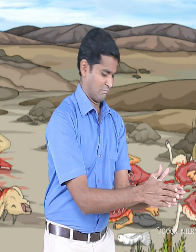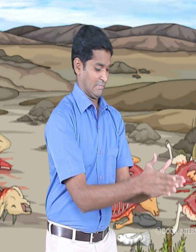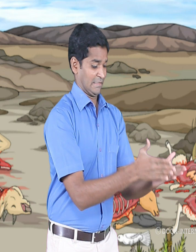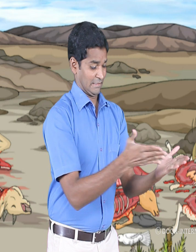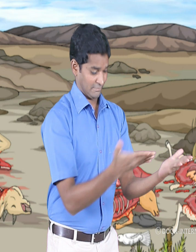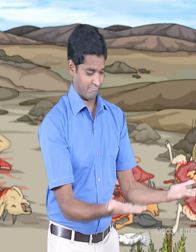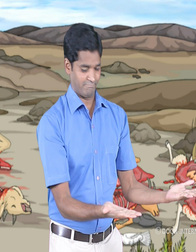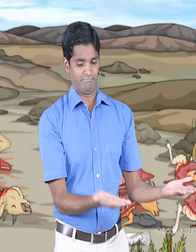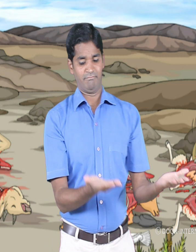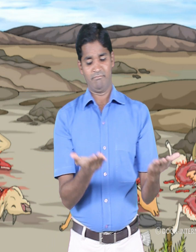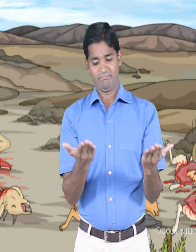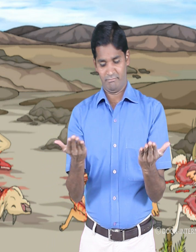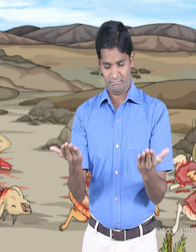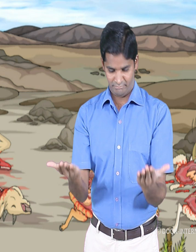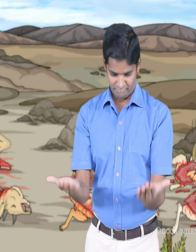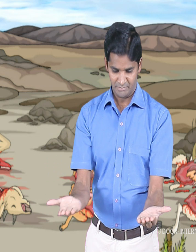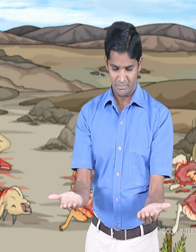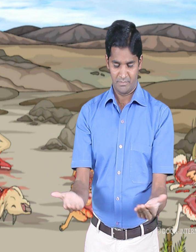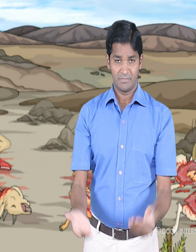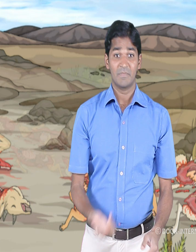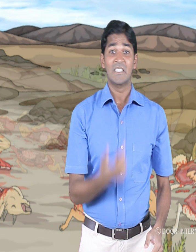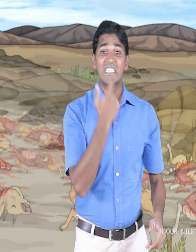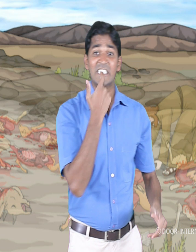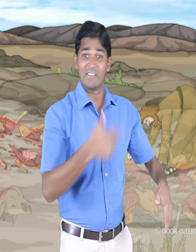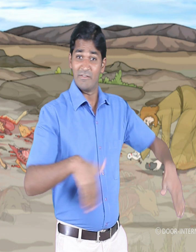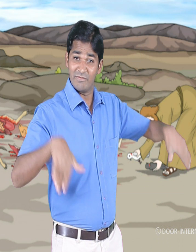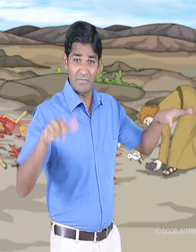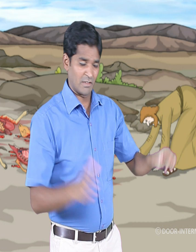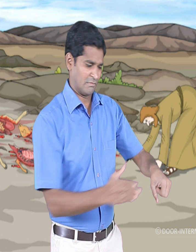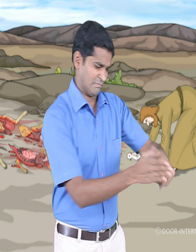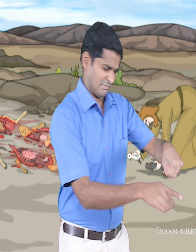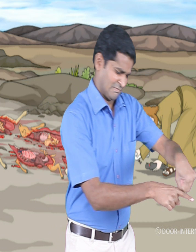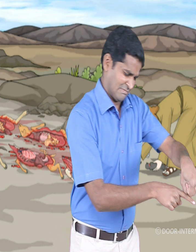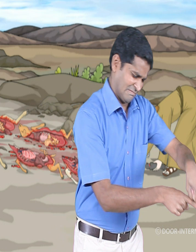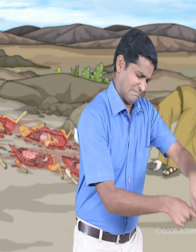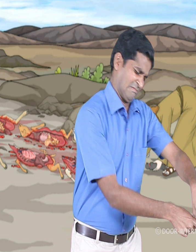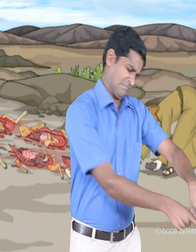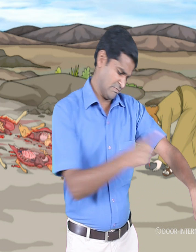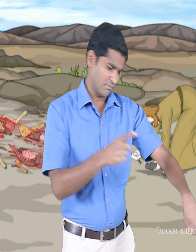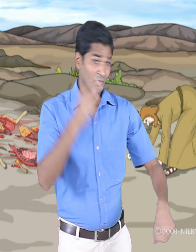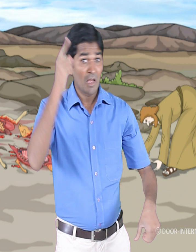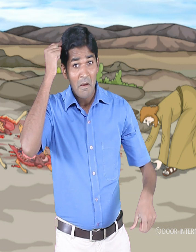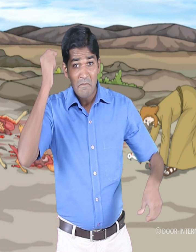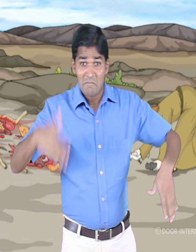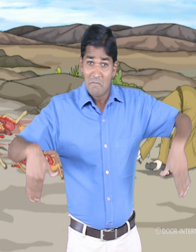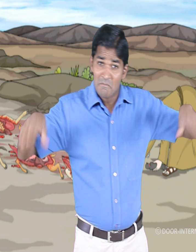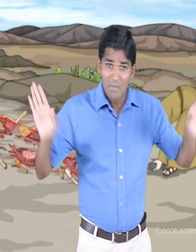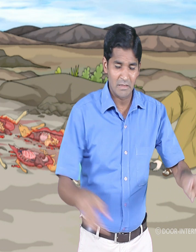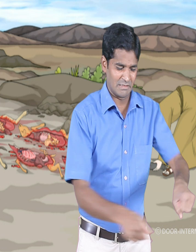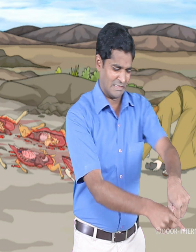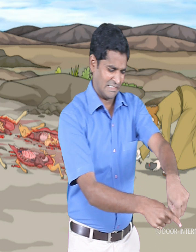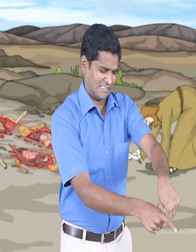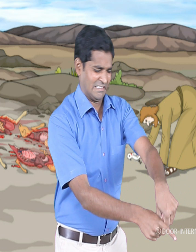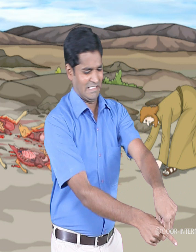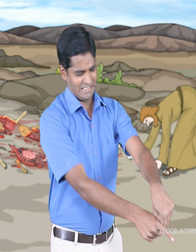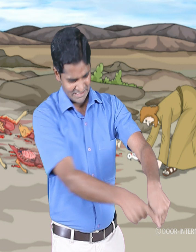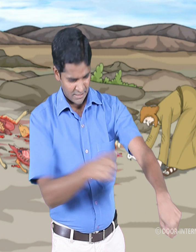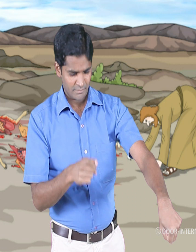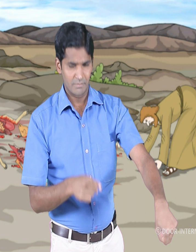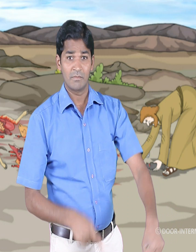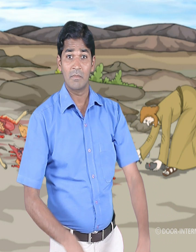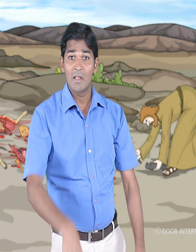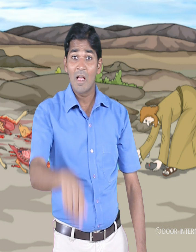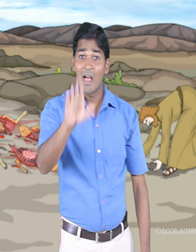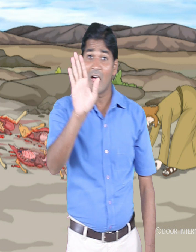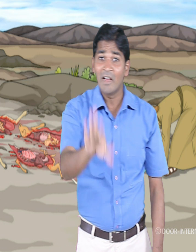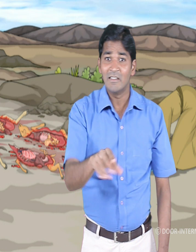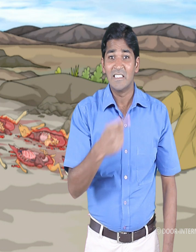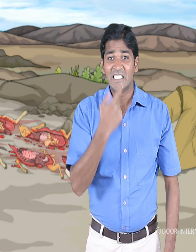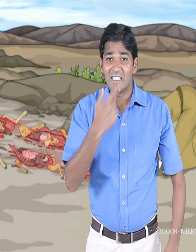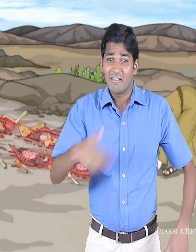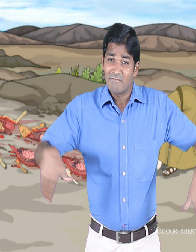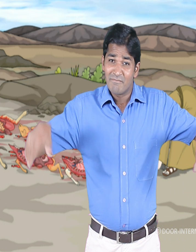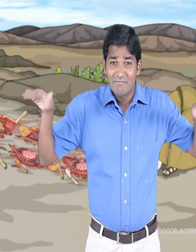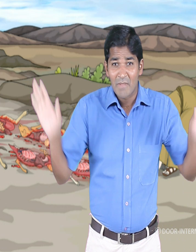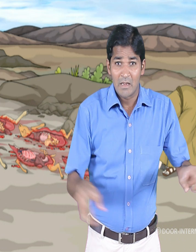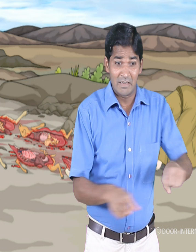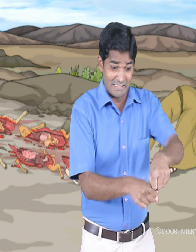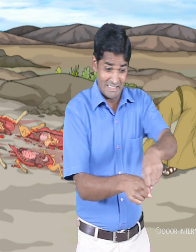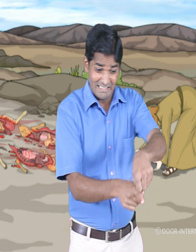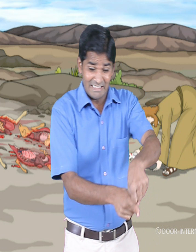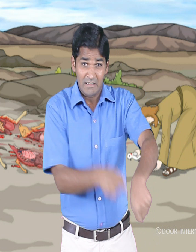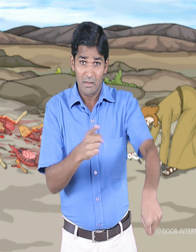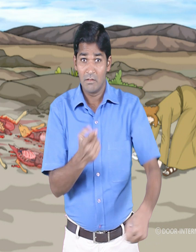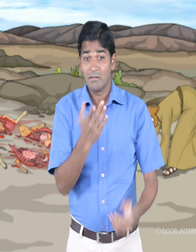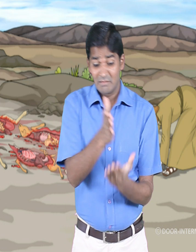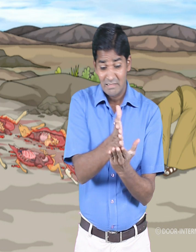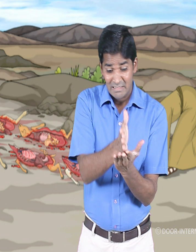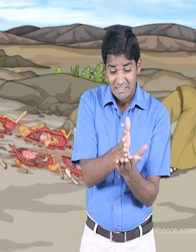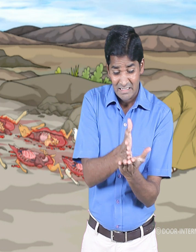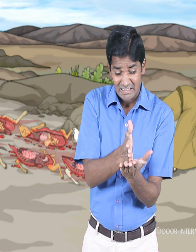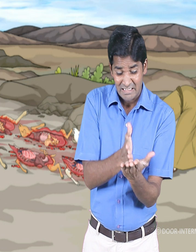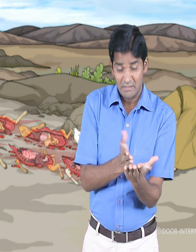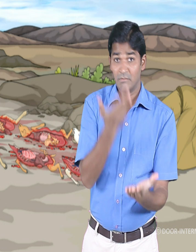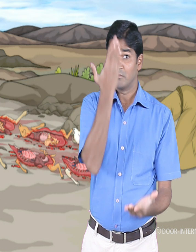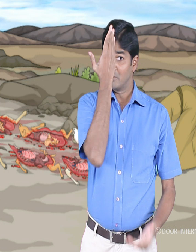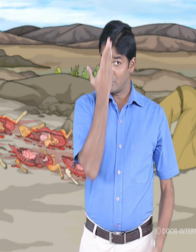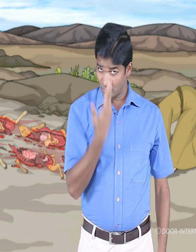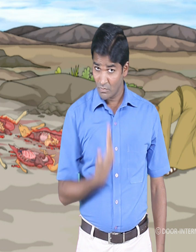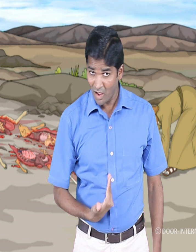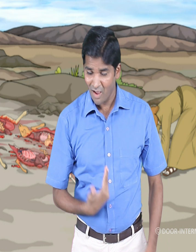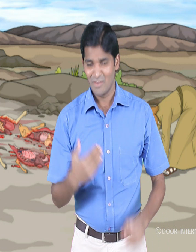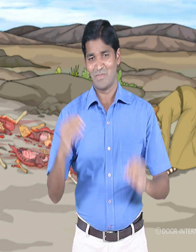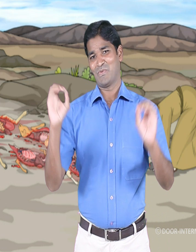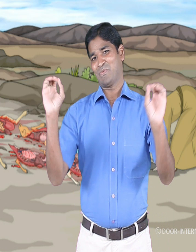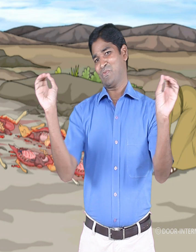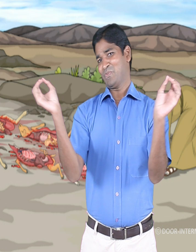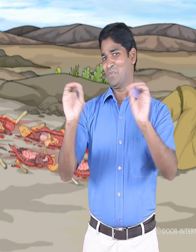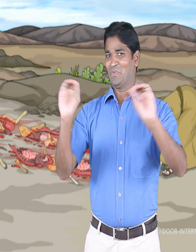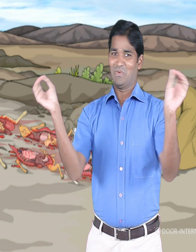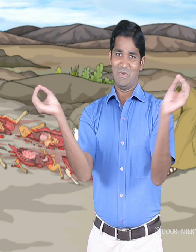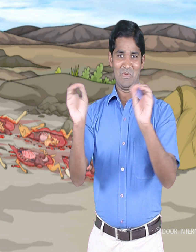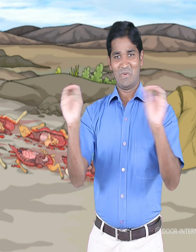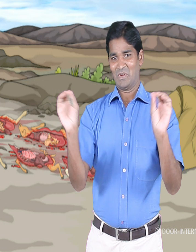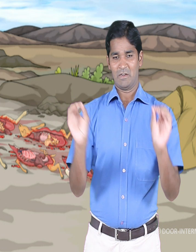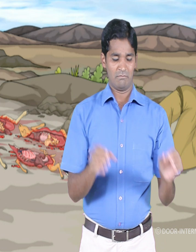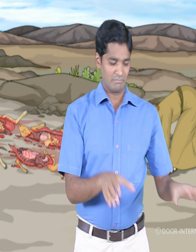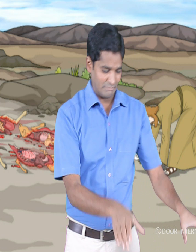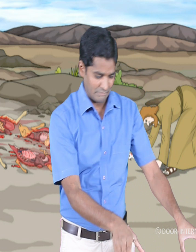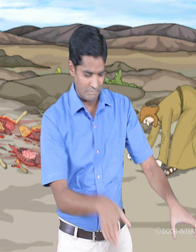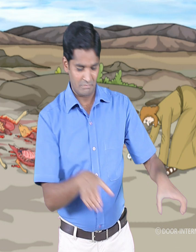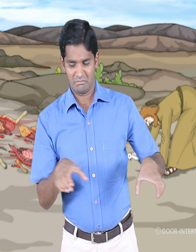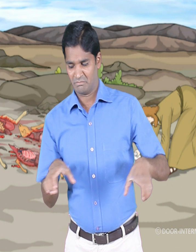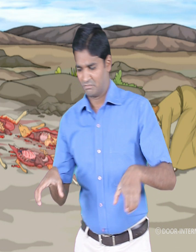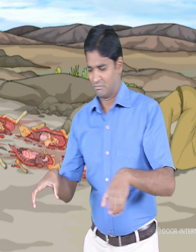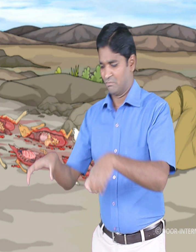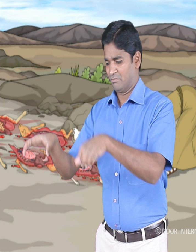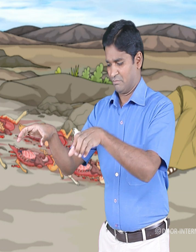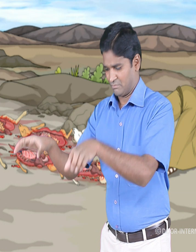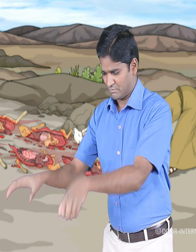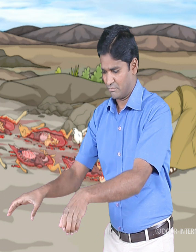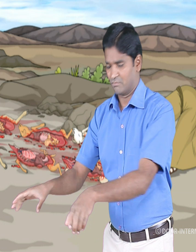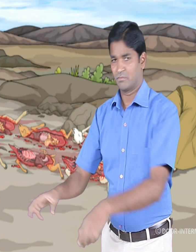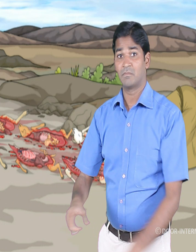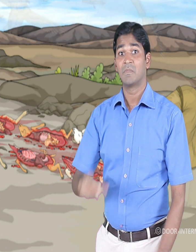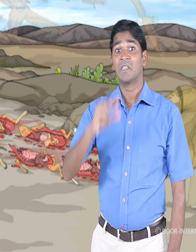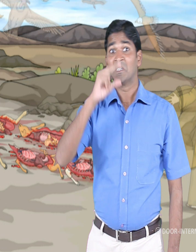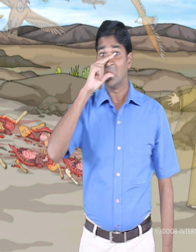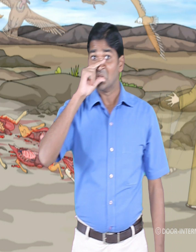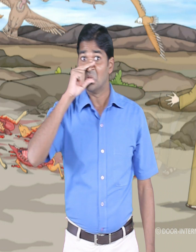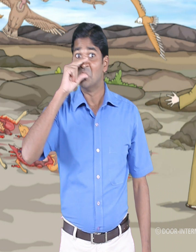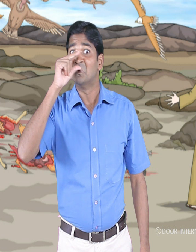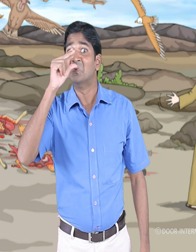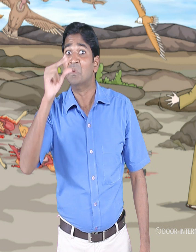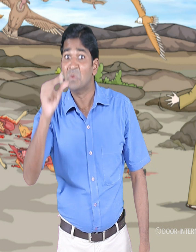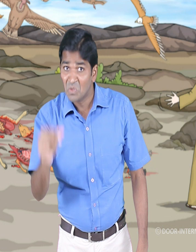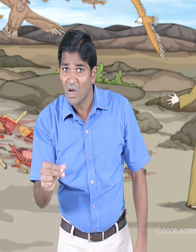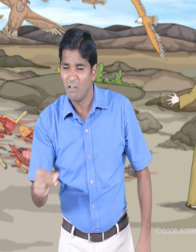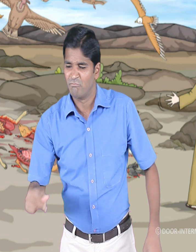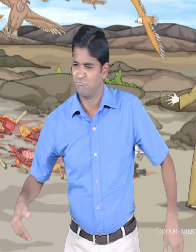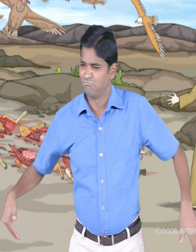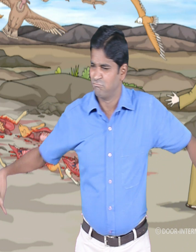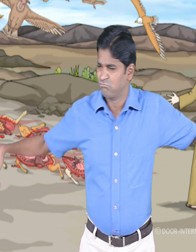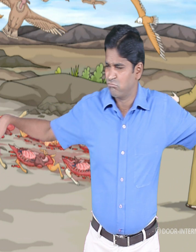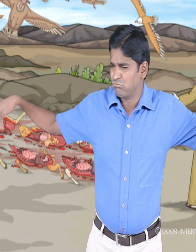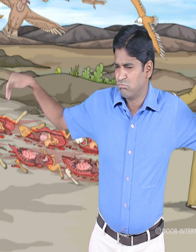The birds, however, he did not cut in half.